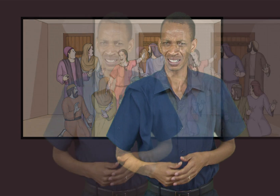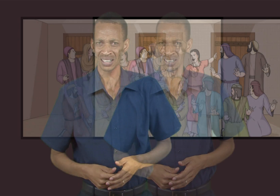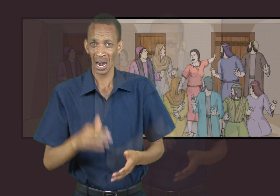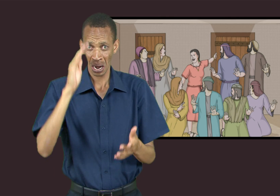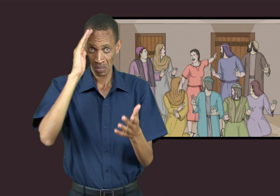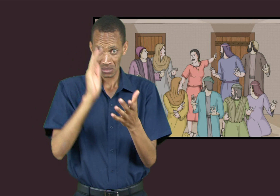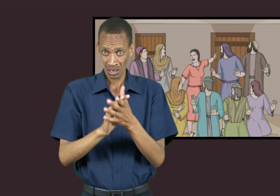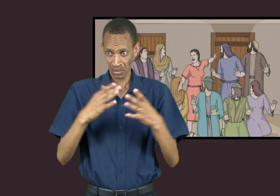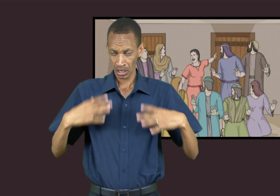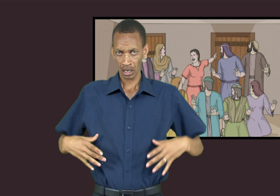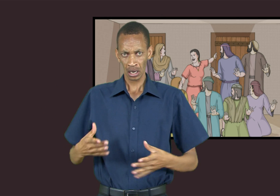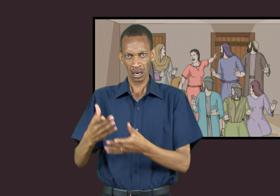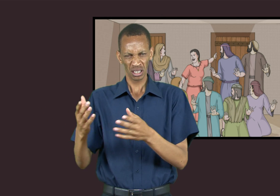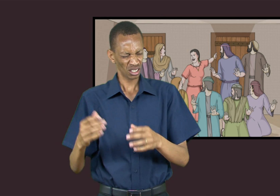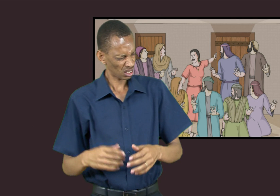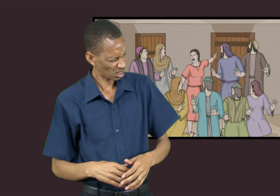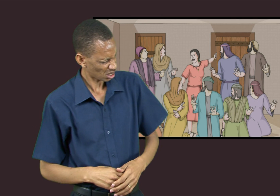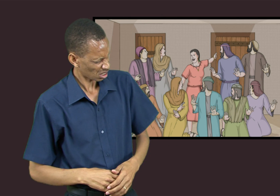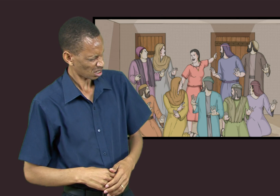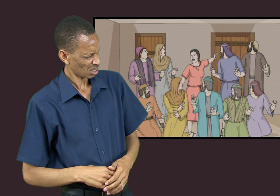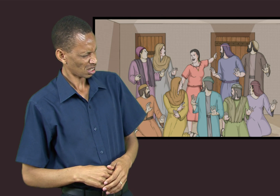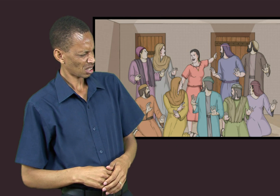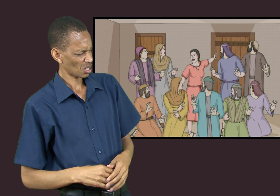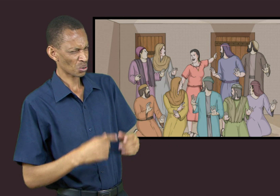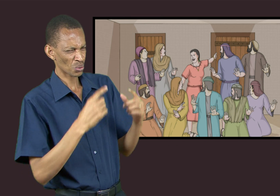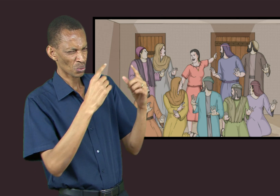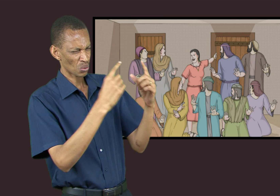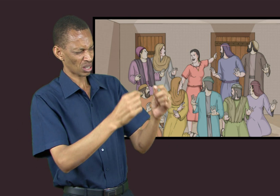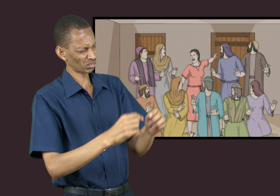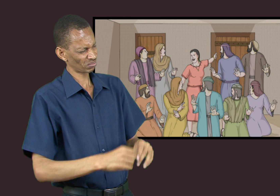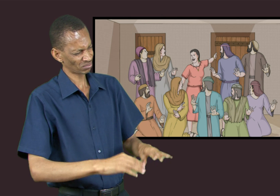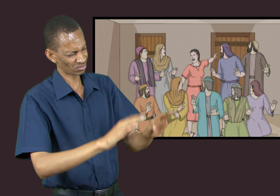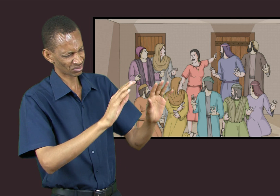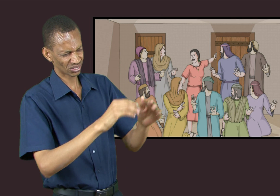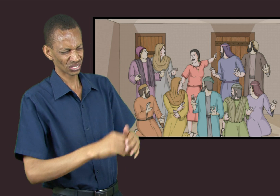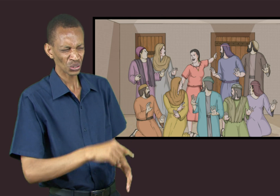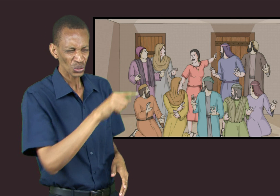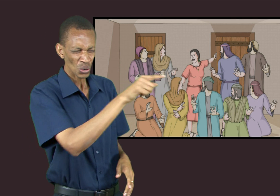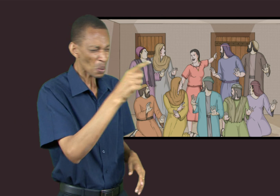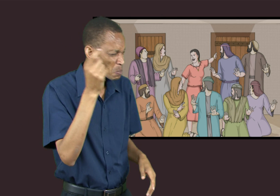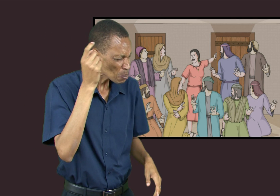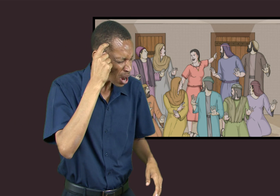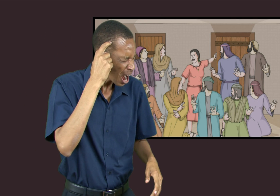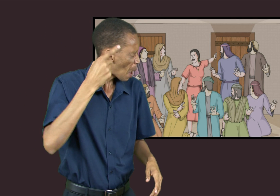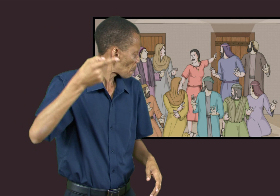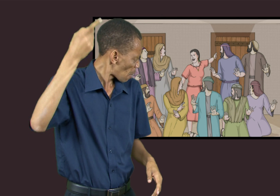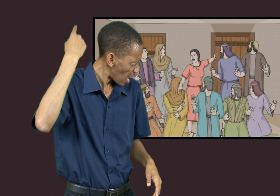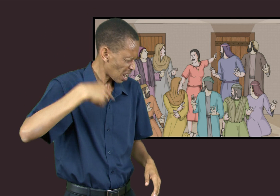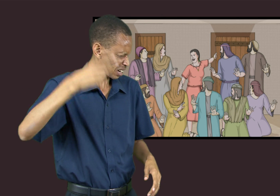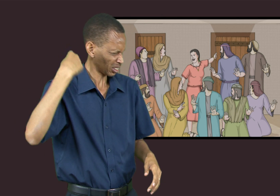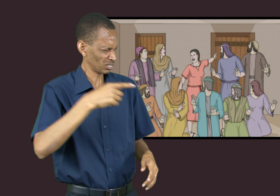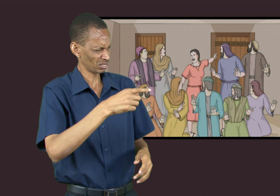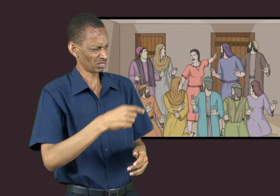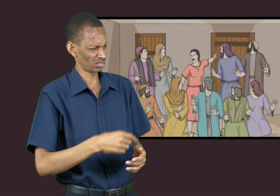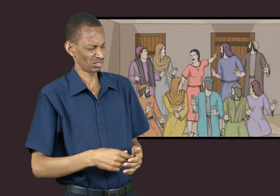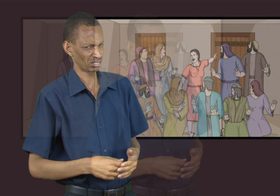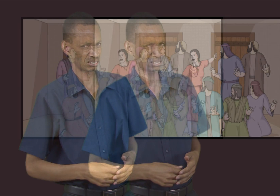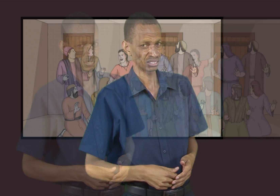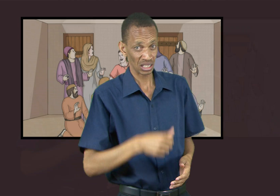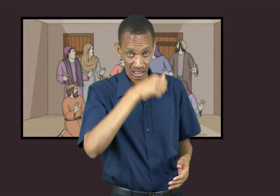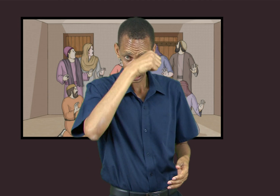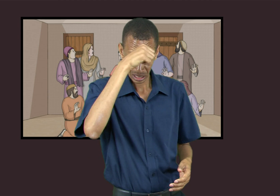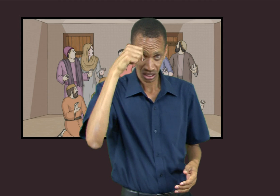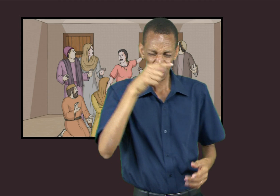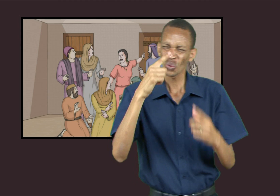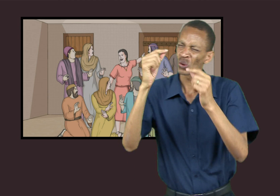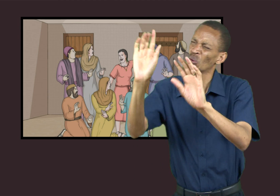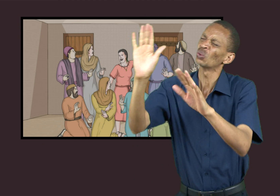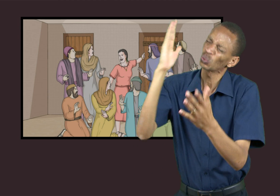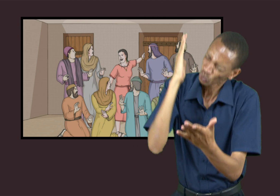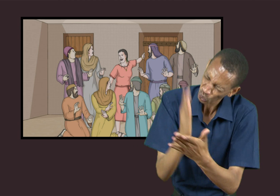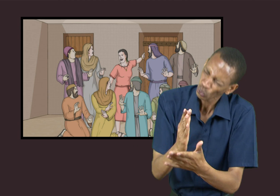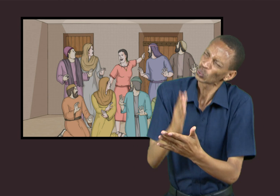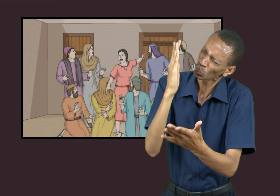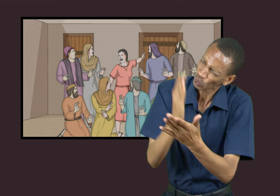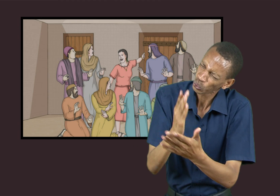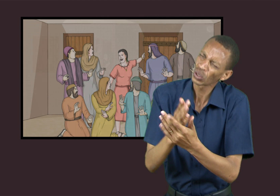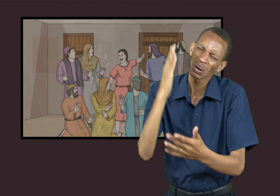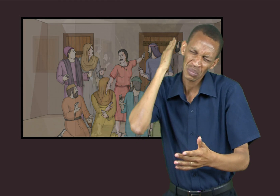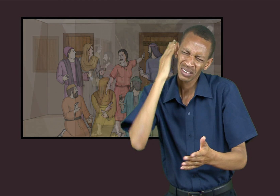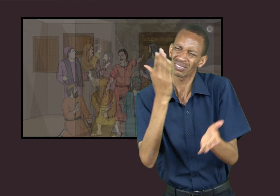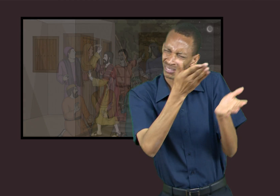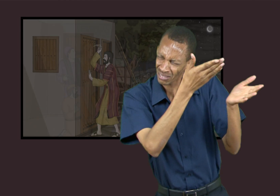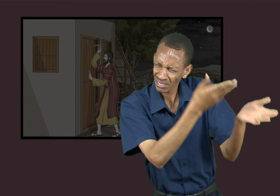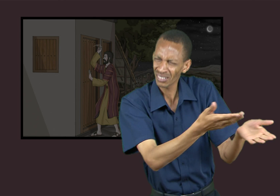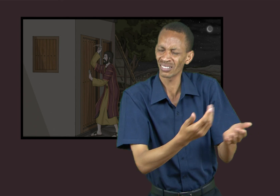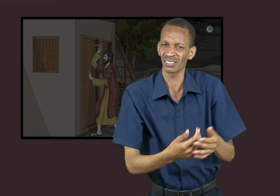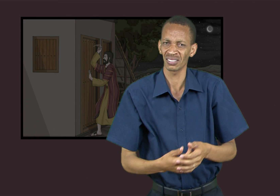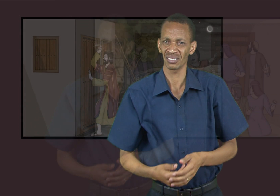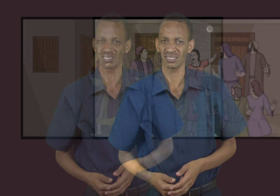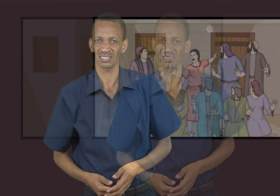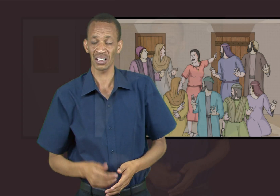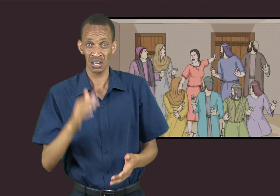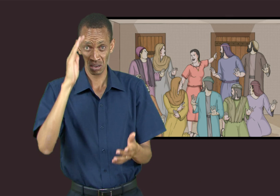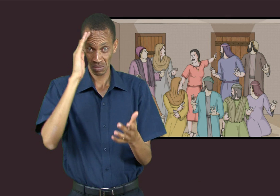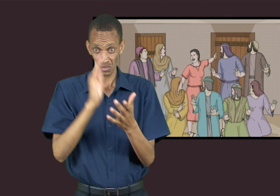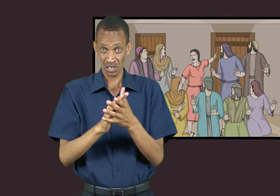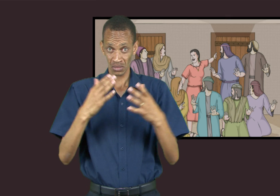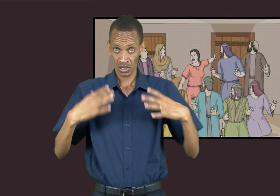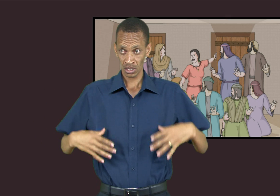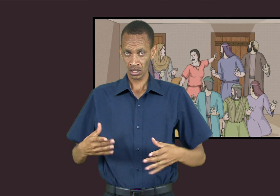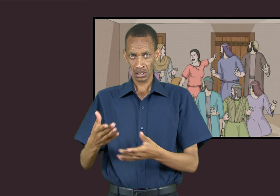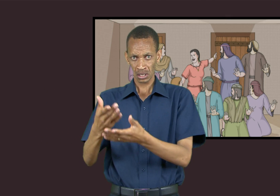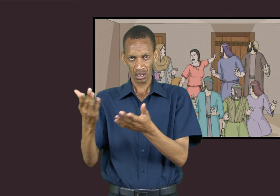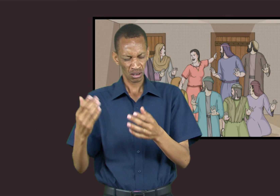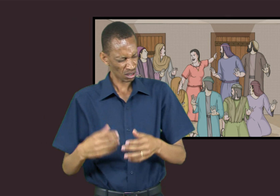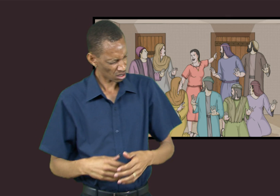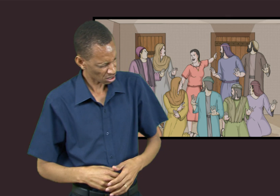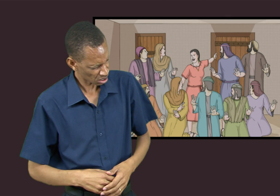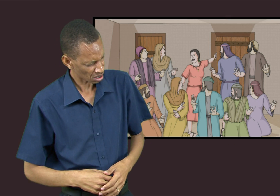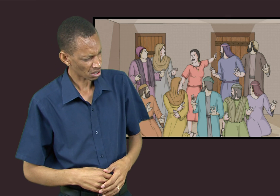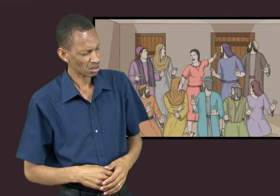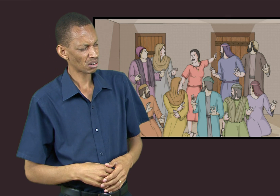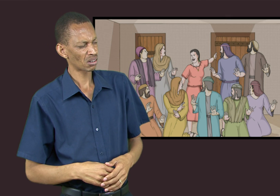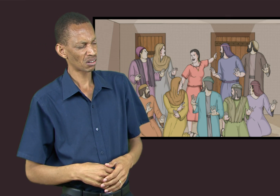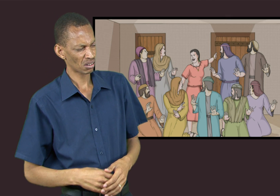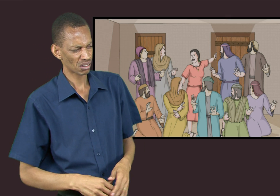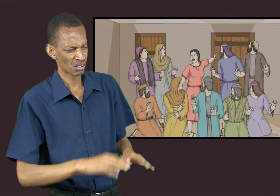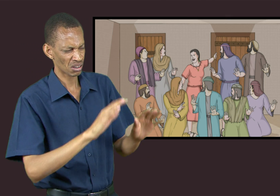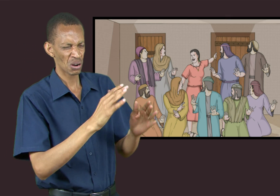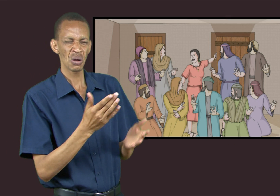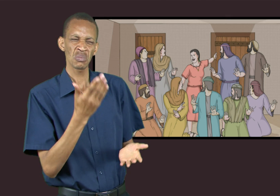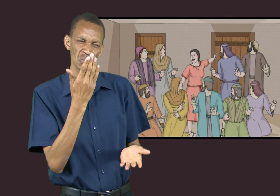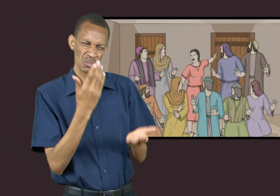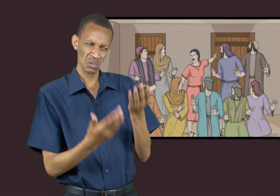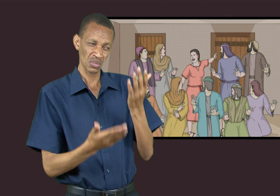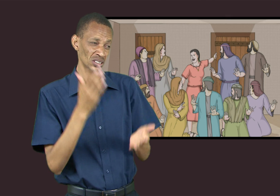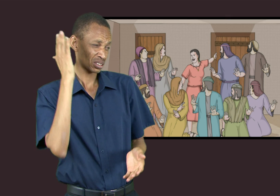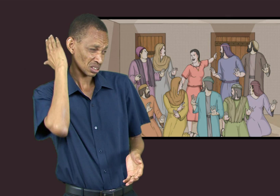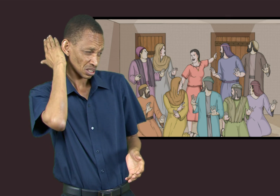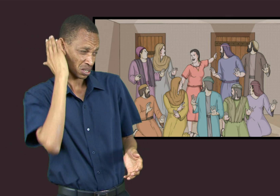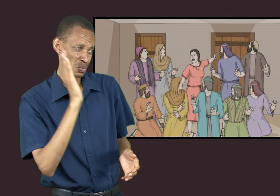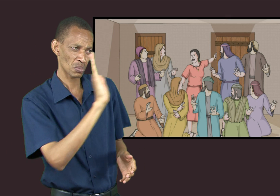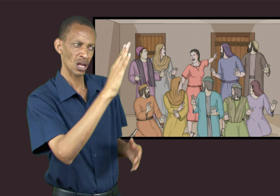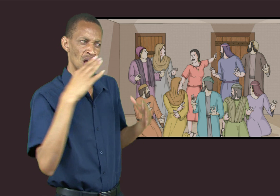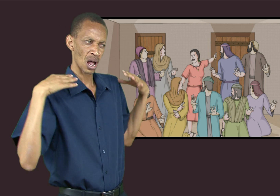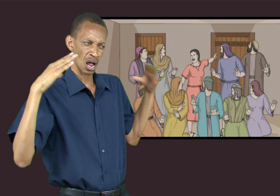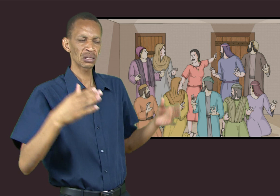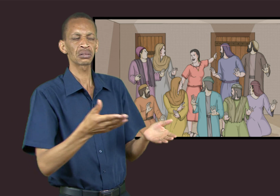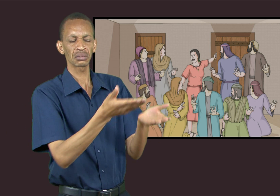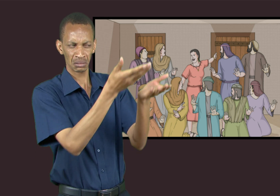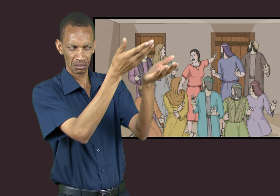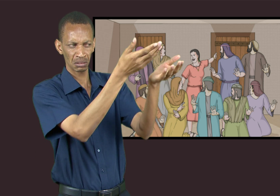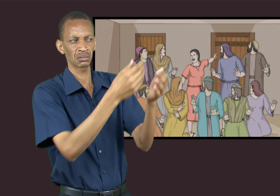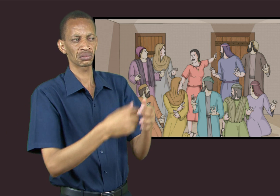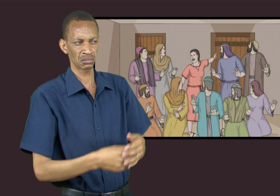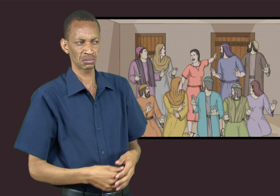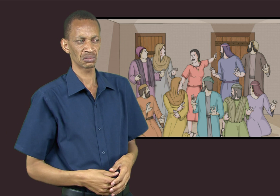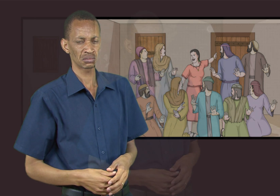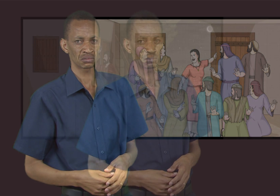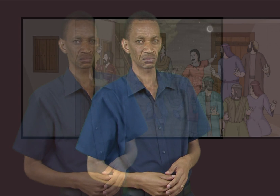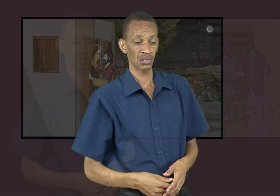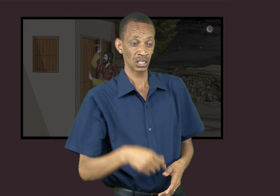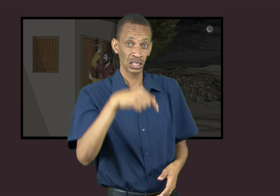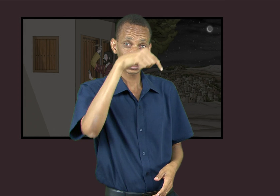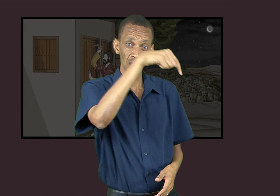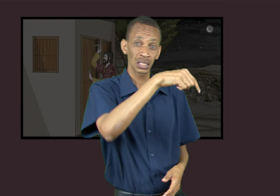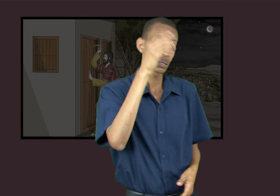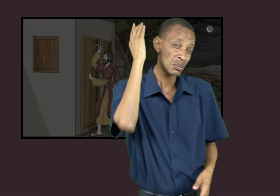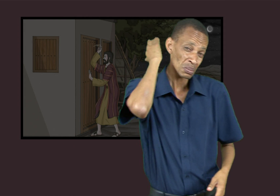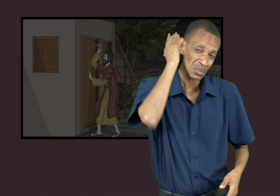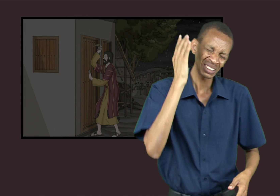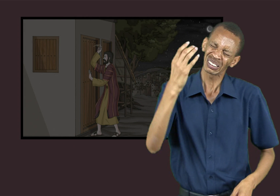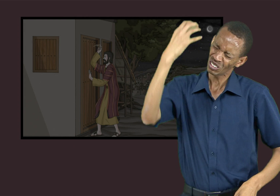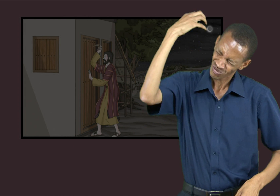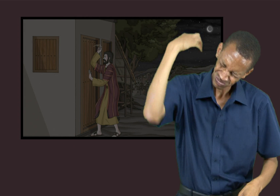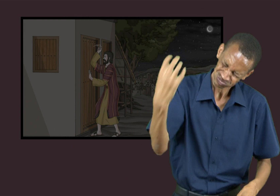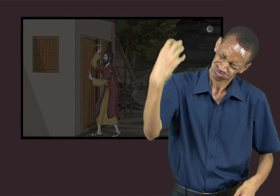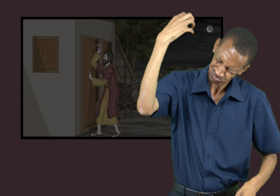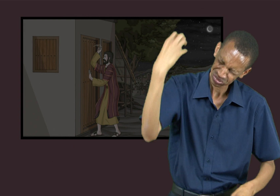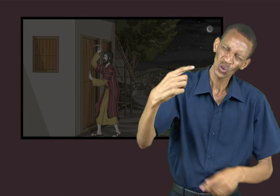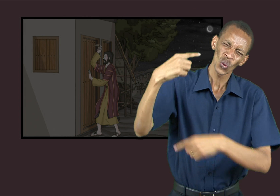“You are out of your mind,” they told her. But when she kept insisting it was so, they said, “It must be his angel.”